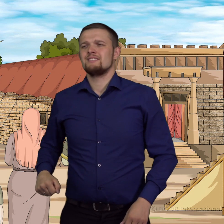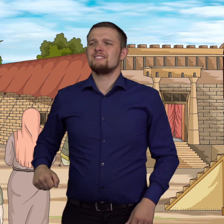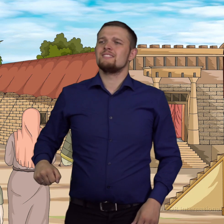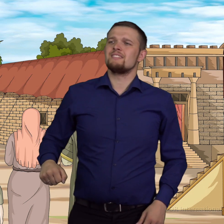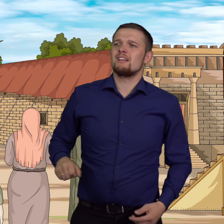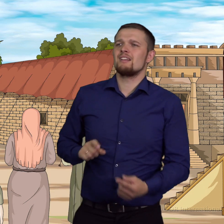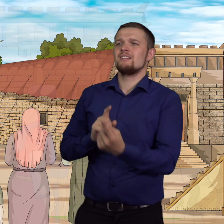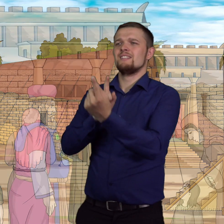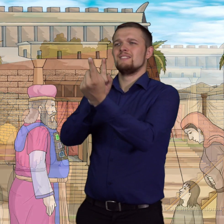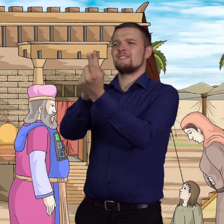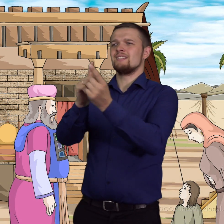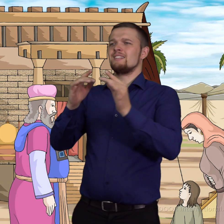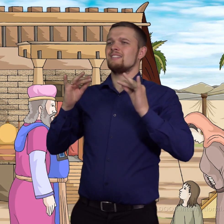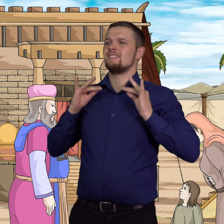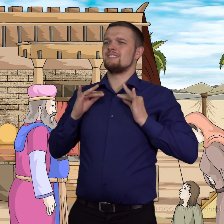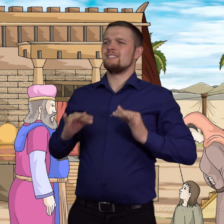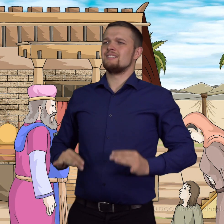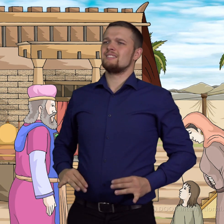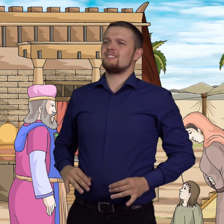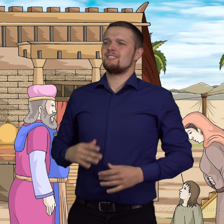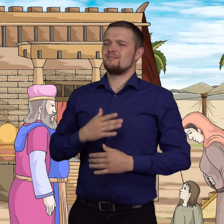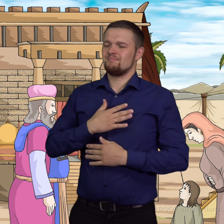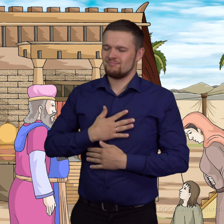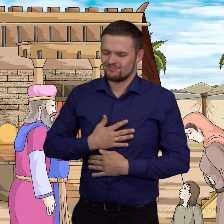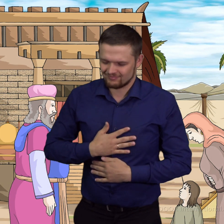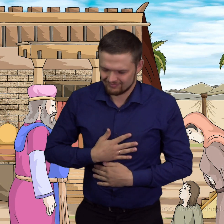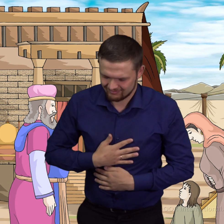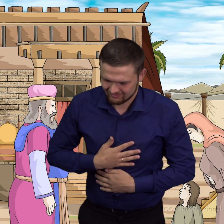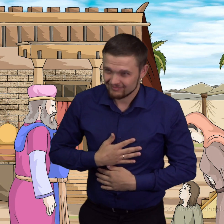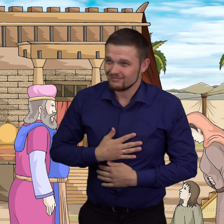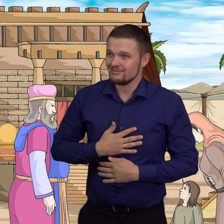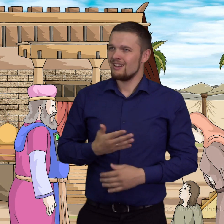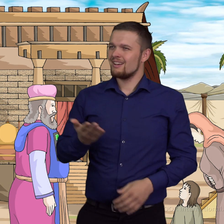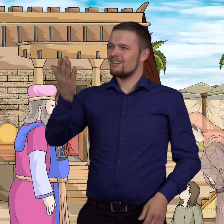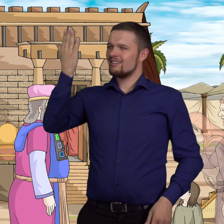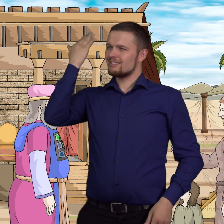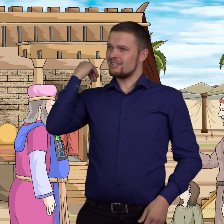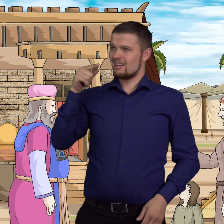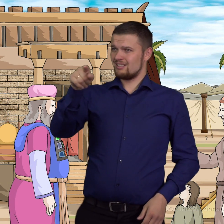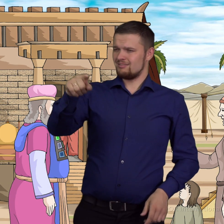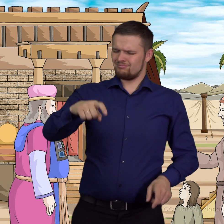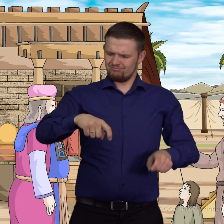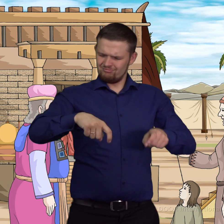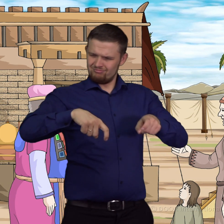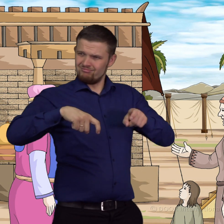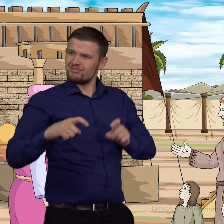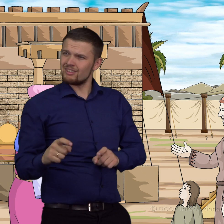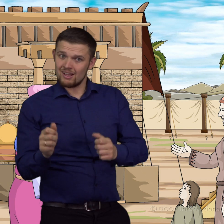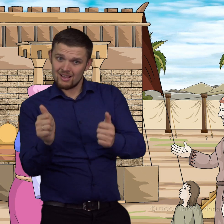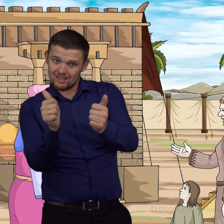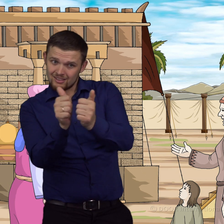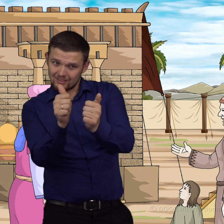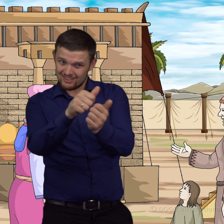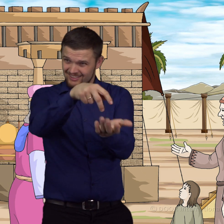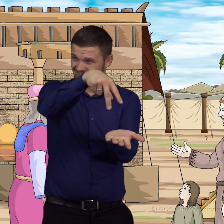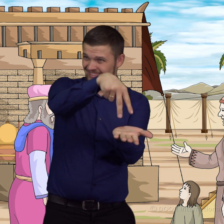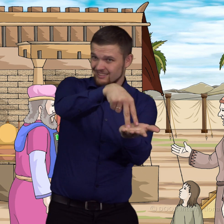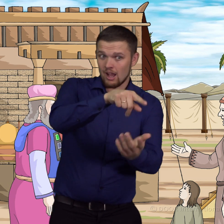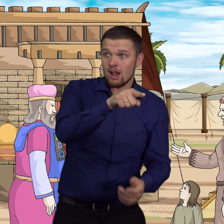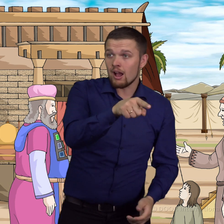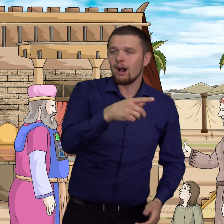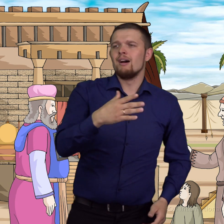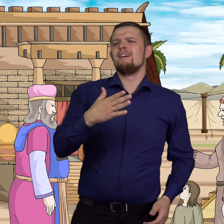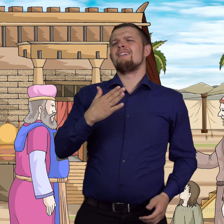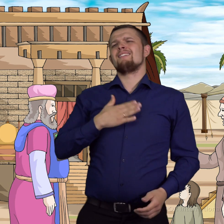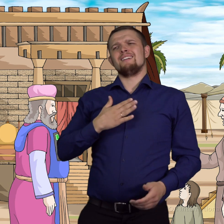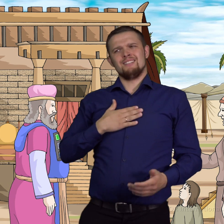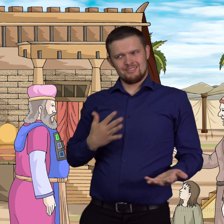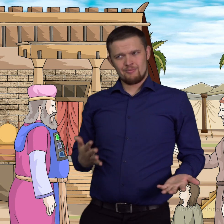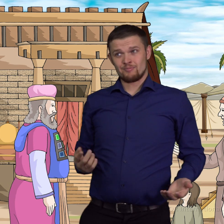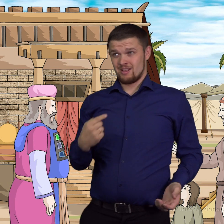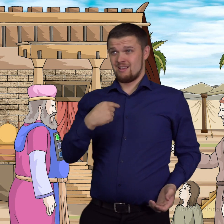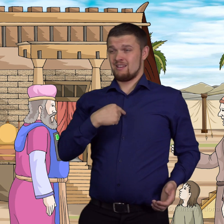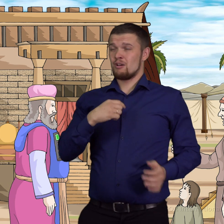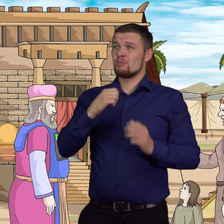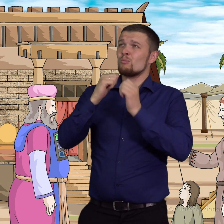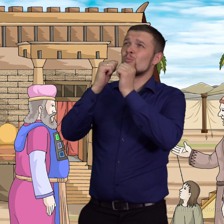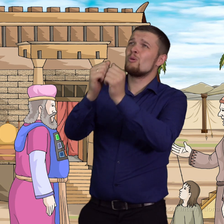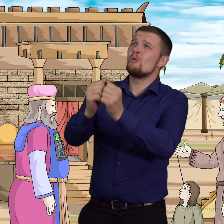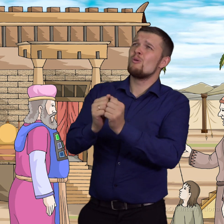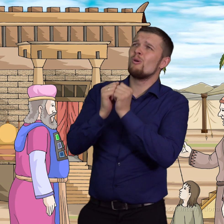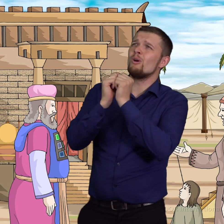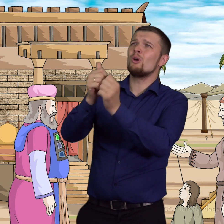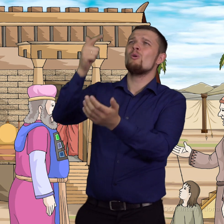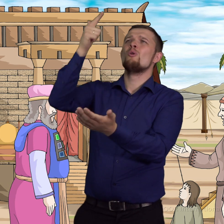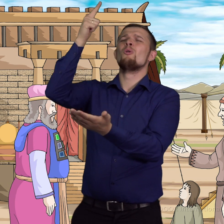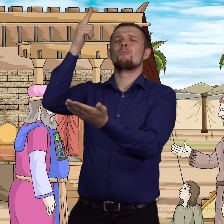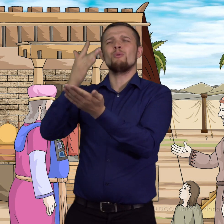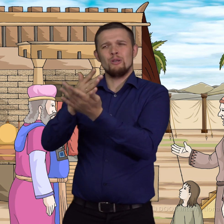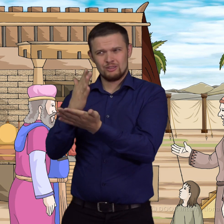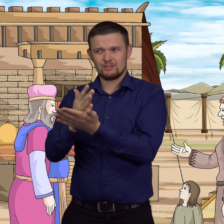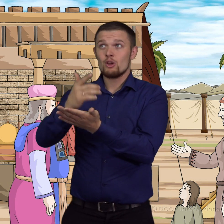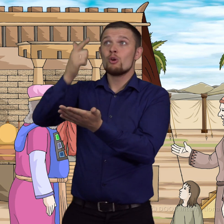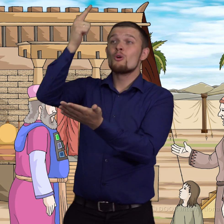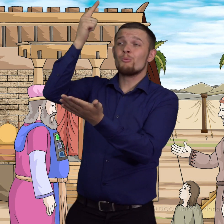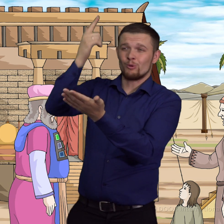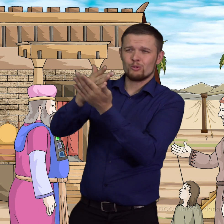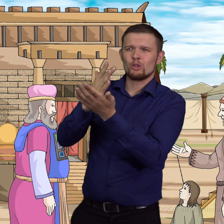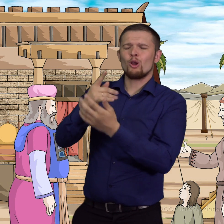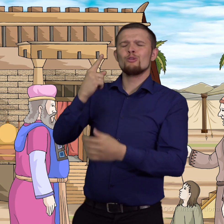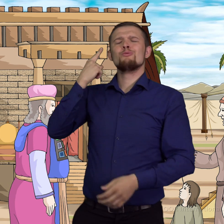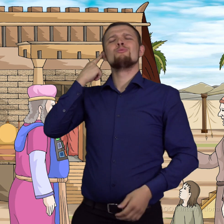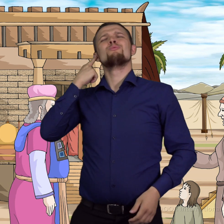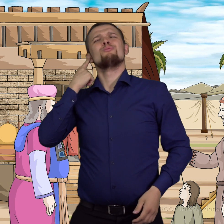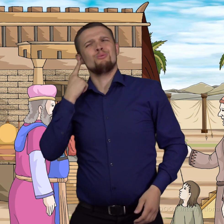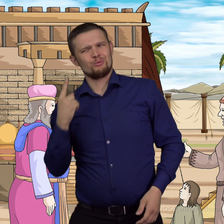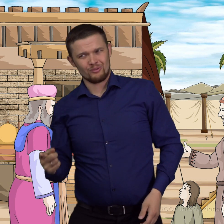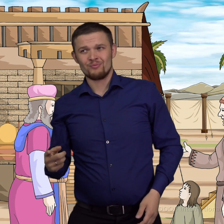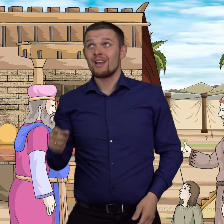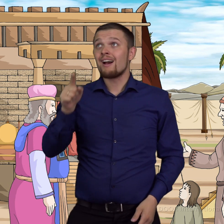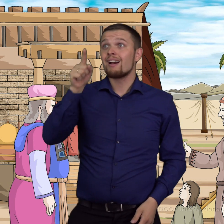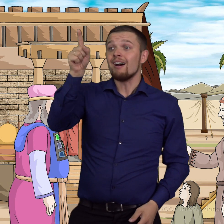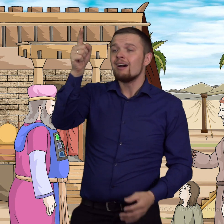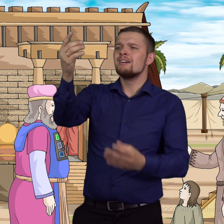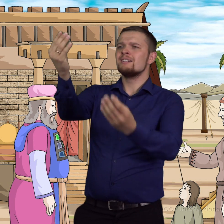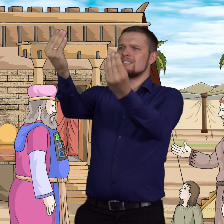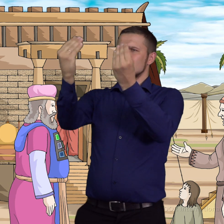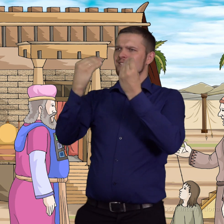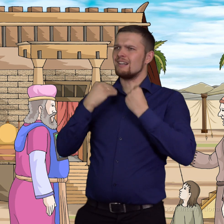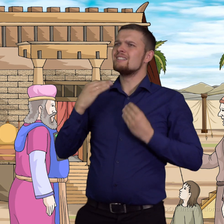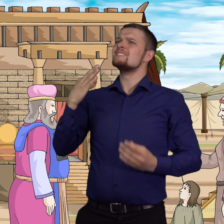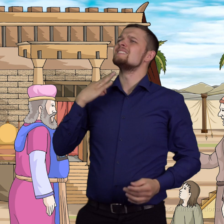“Please, my lord,” said Hannah, “as surely as you live, my lord, I am the woman who stood here beside you praying to the LORD.